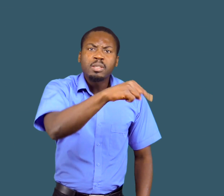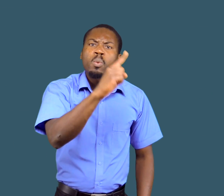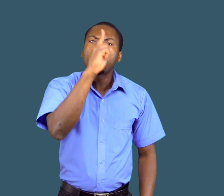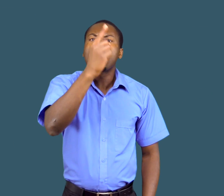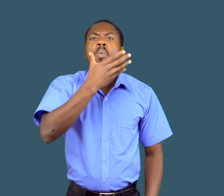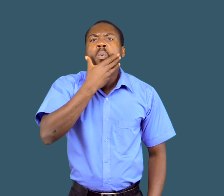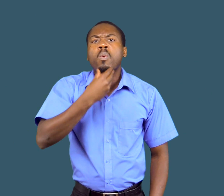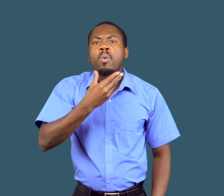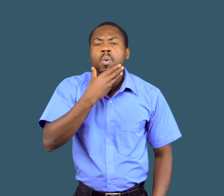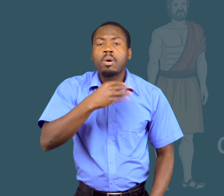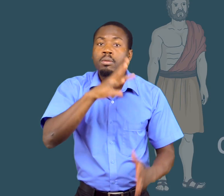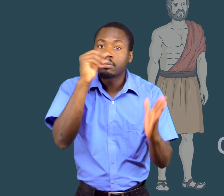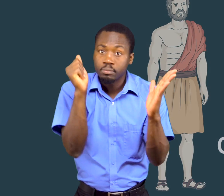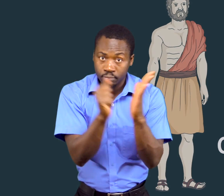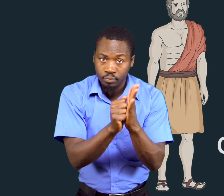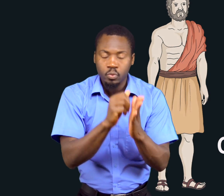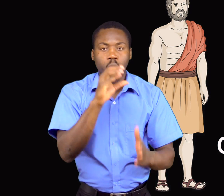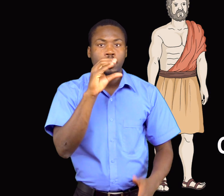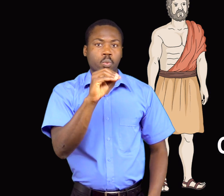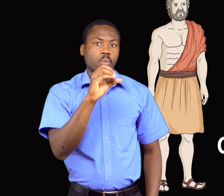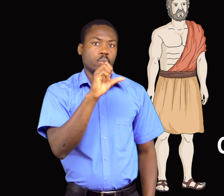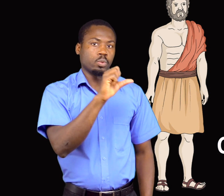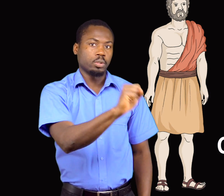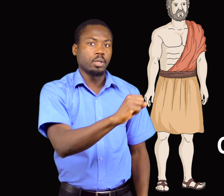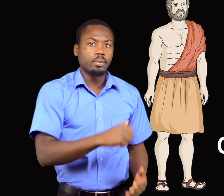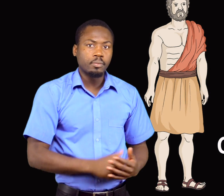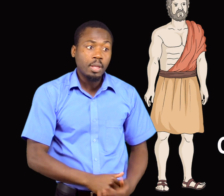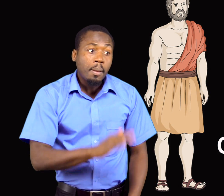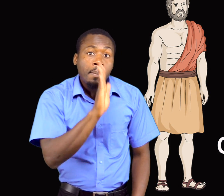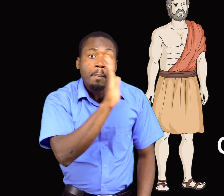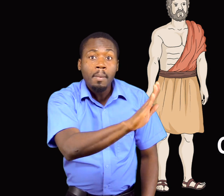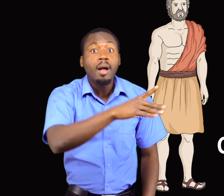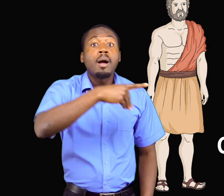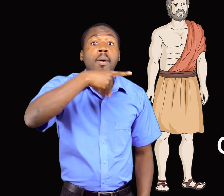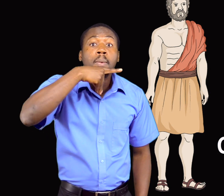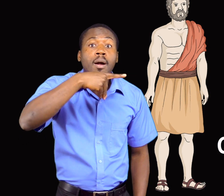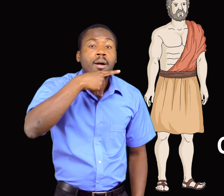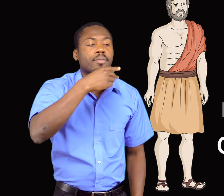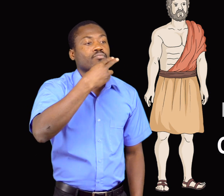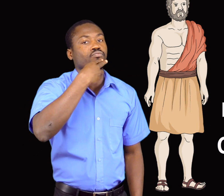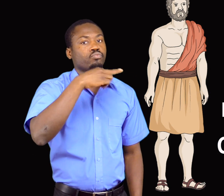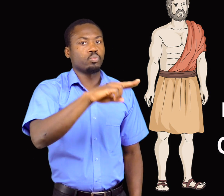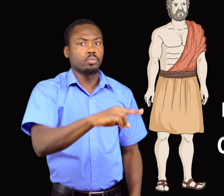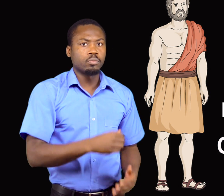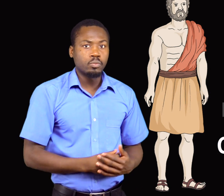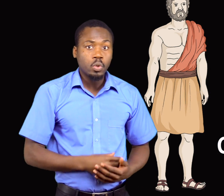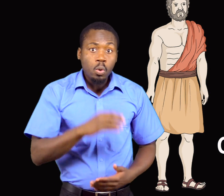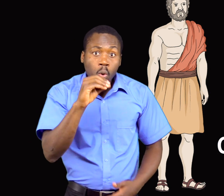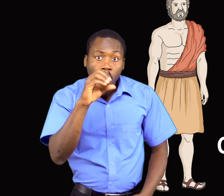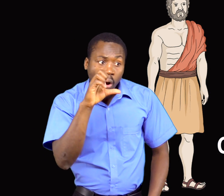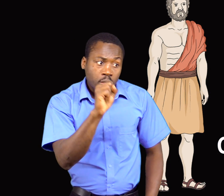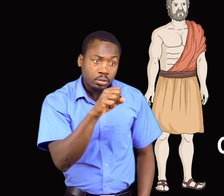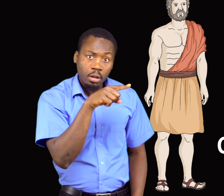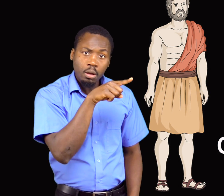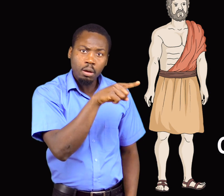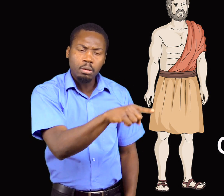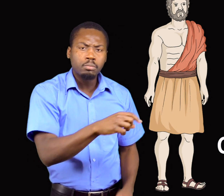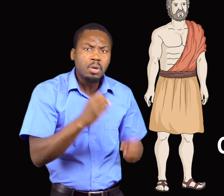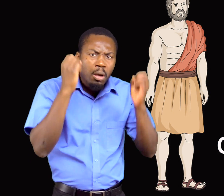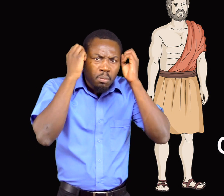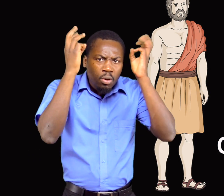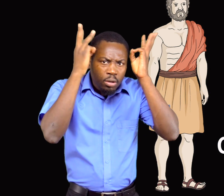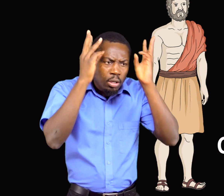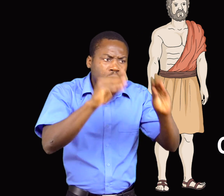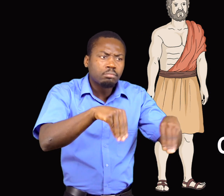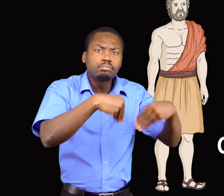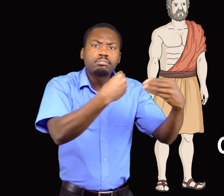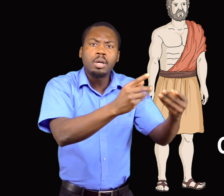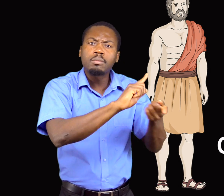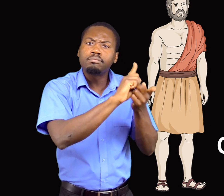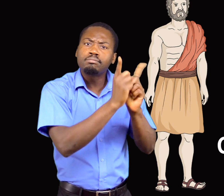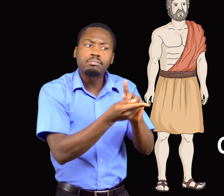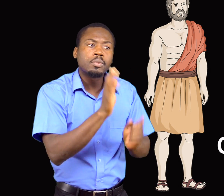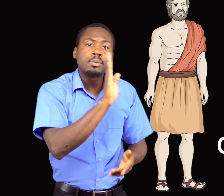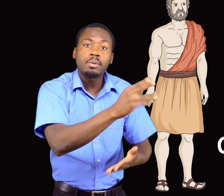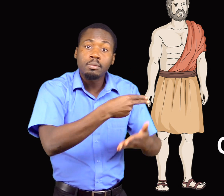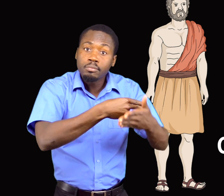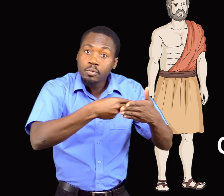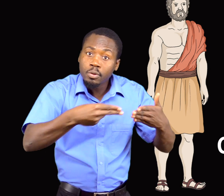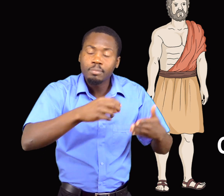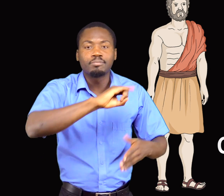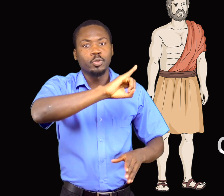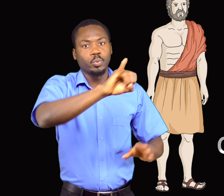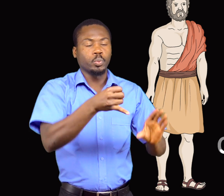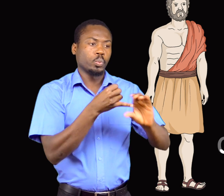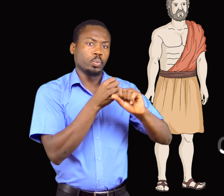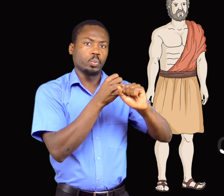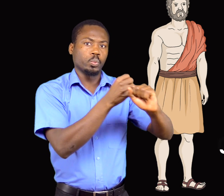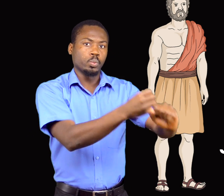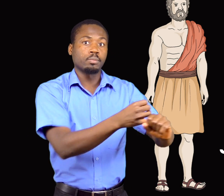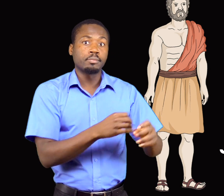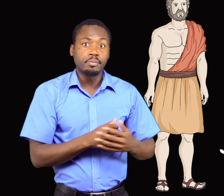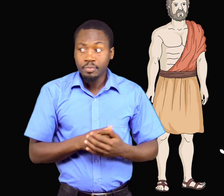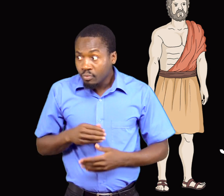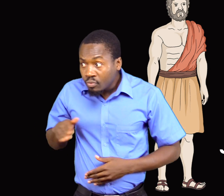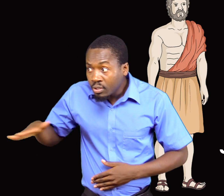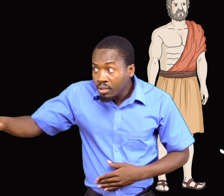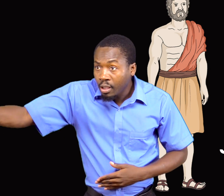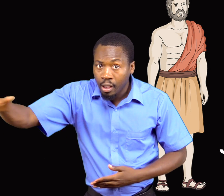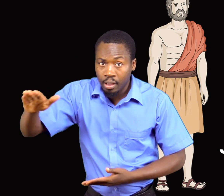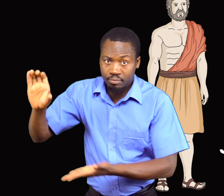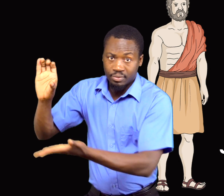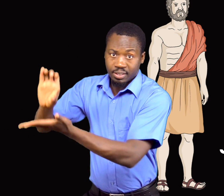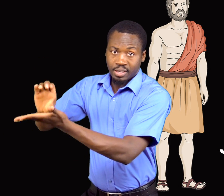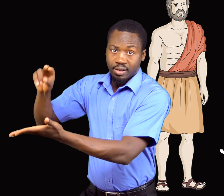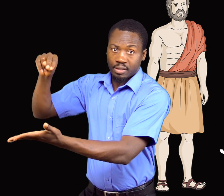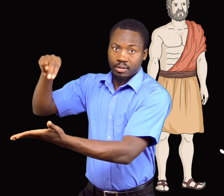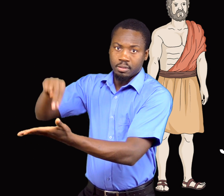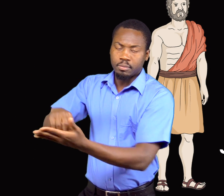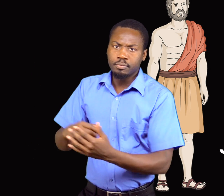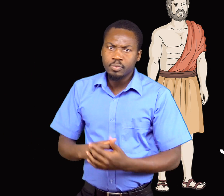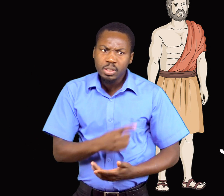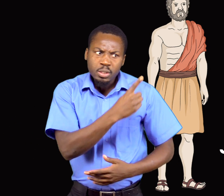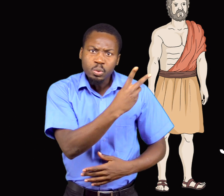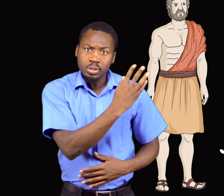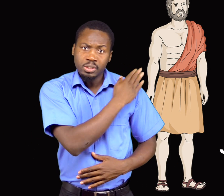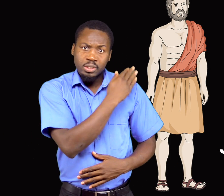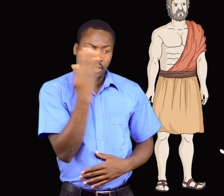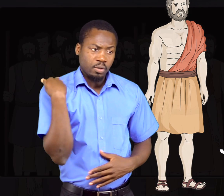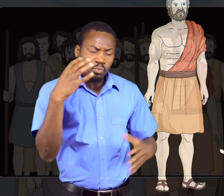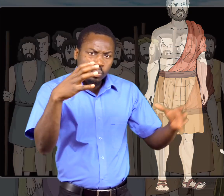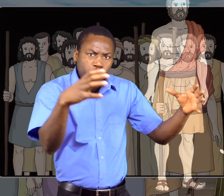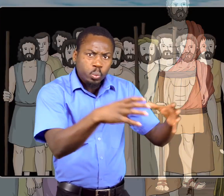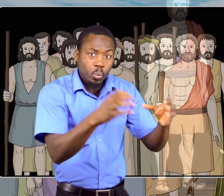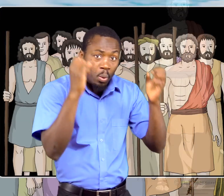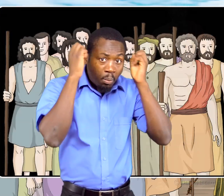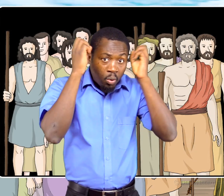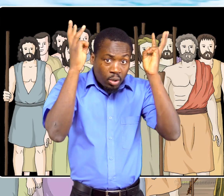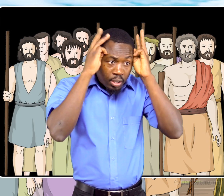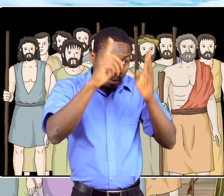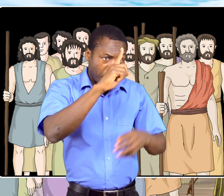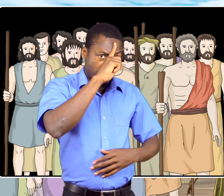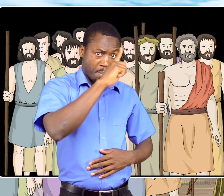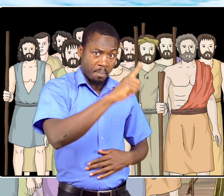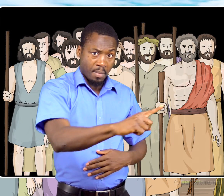and Moses gave to Hoshea son of Nun the name Joshua.